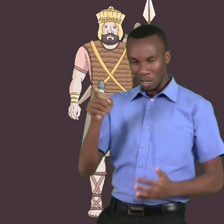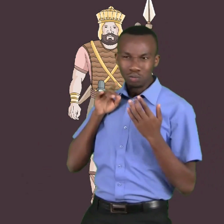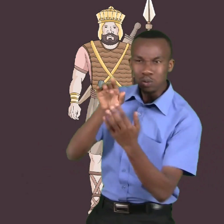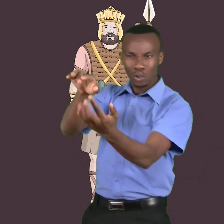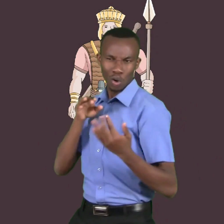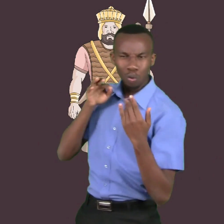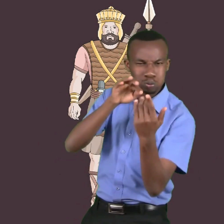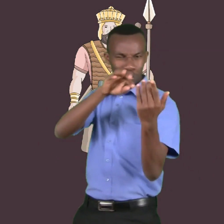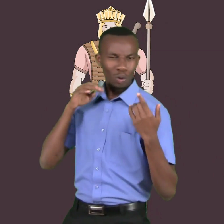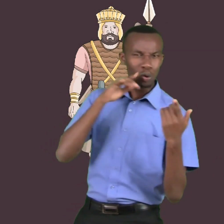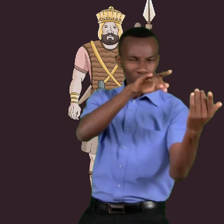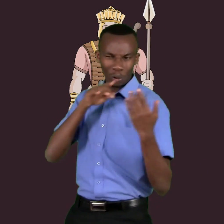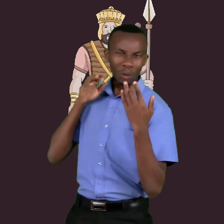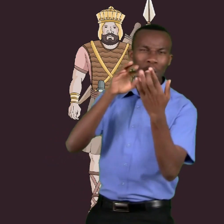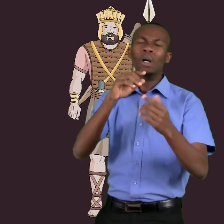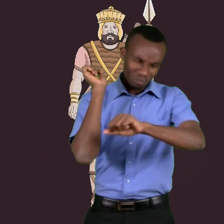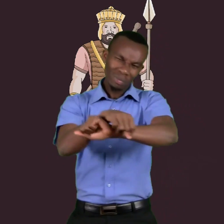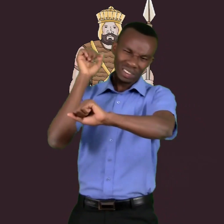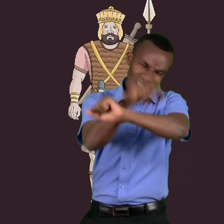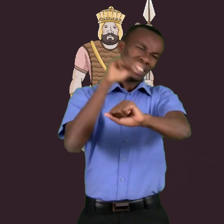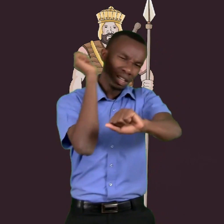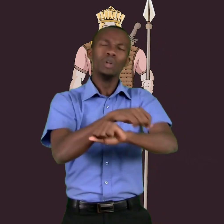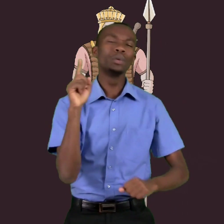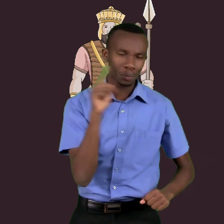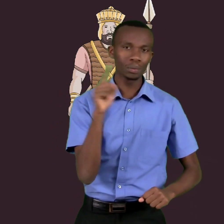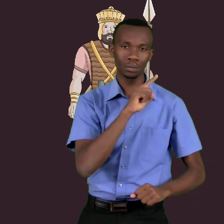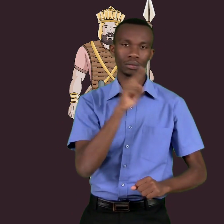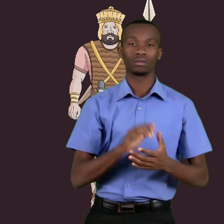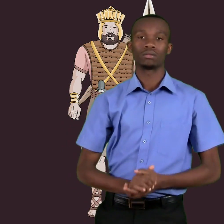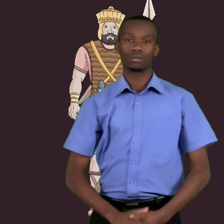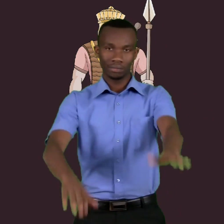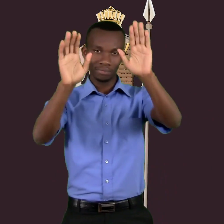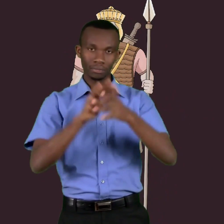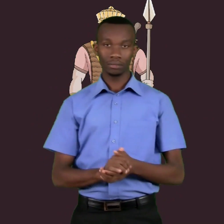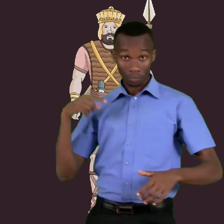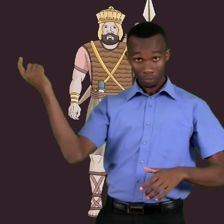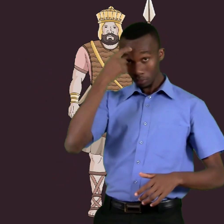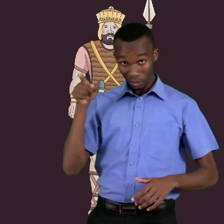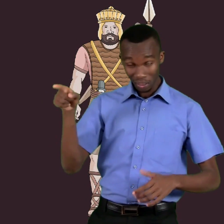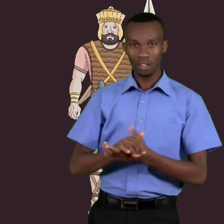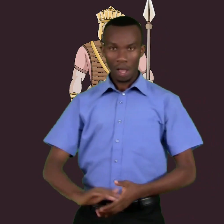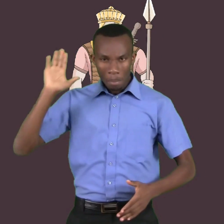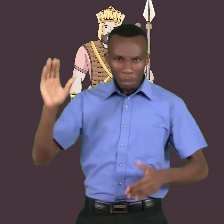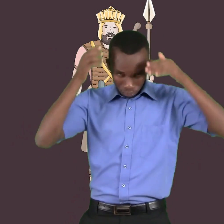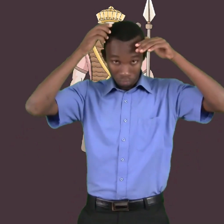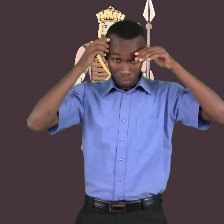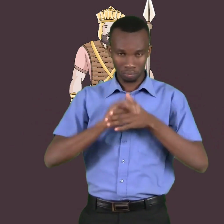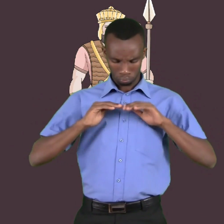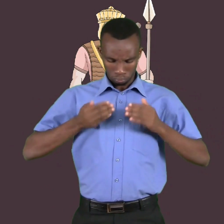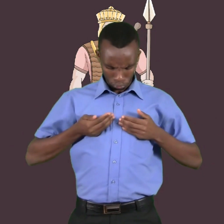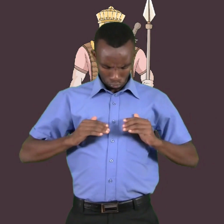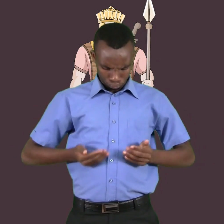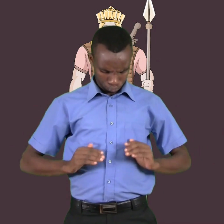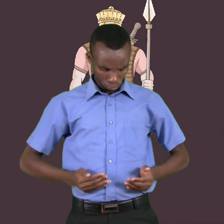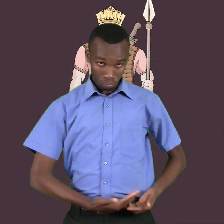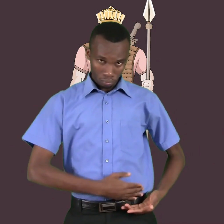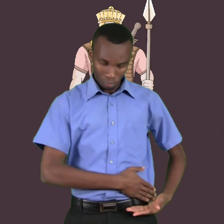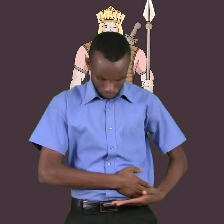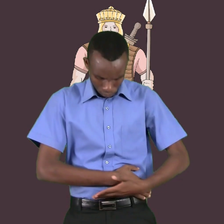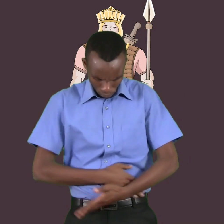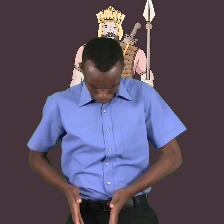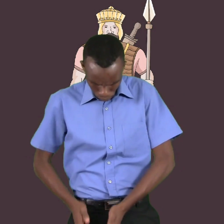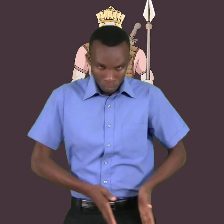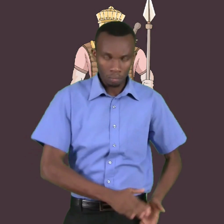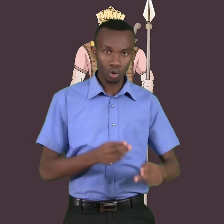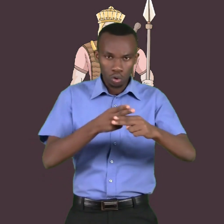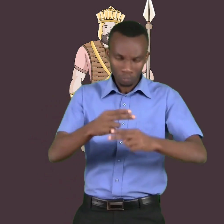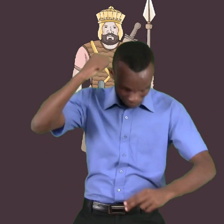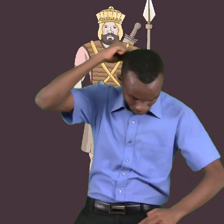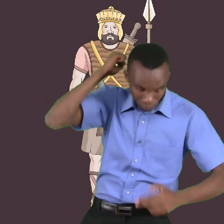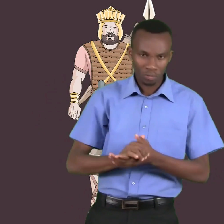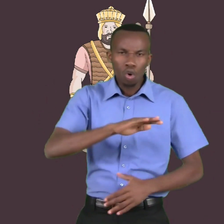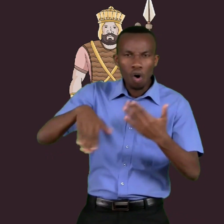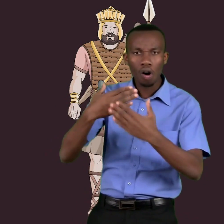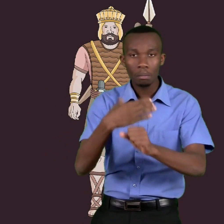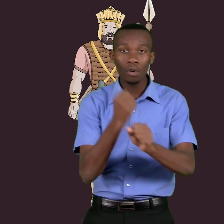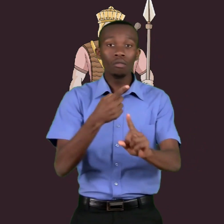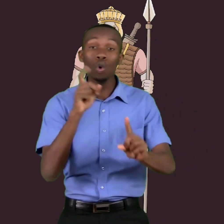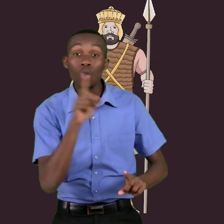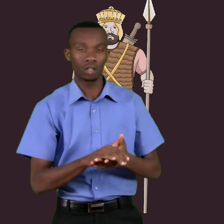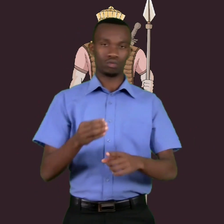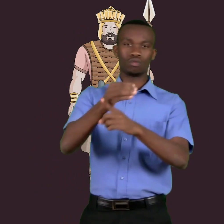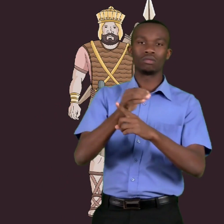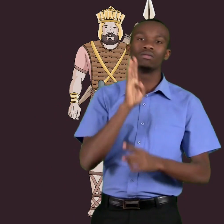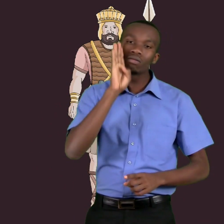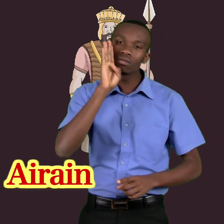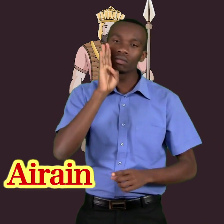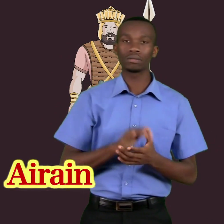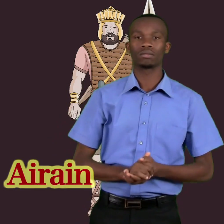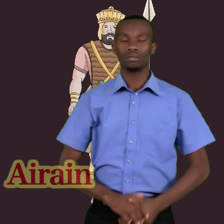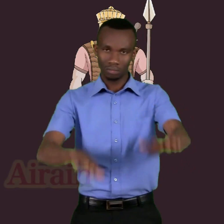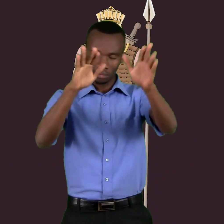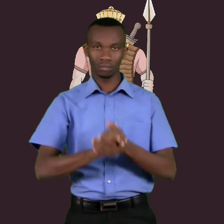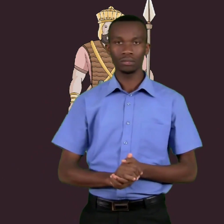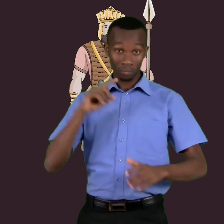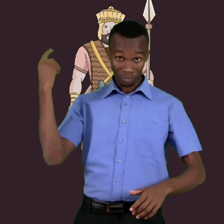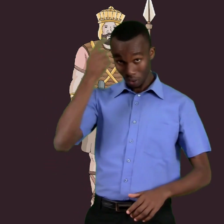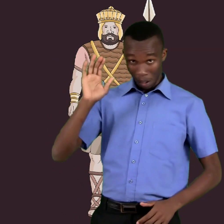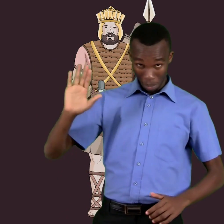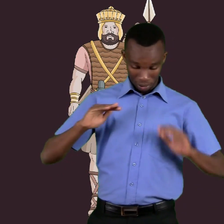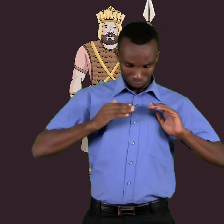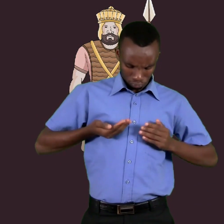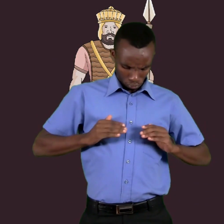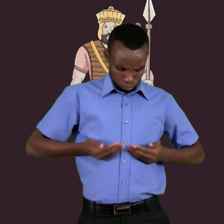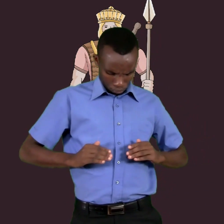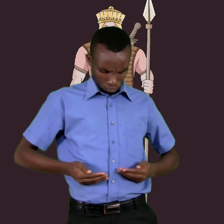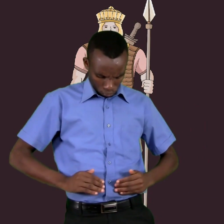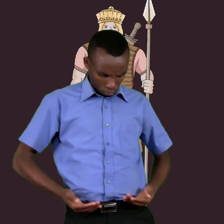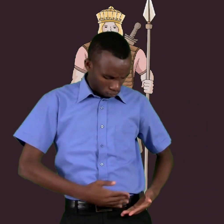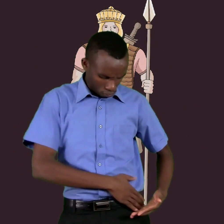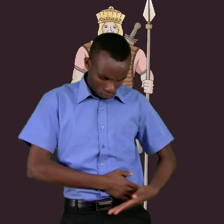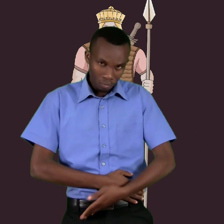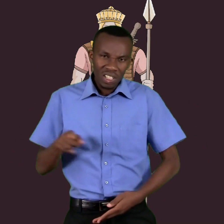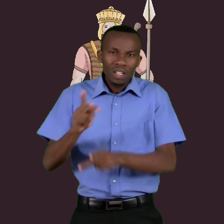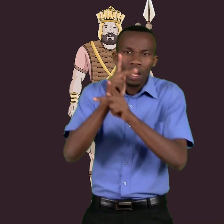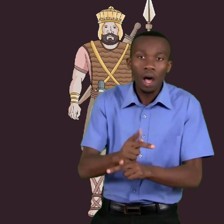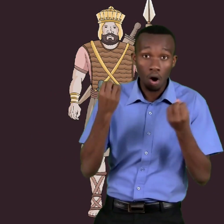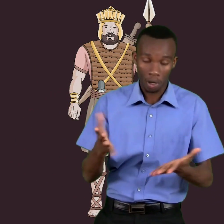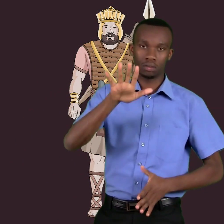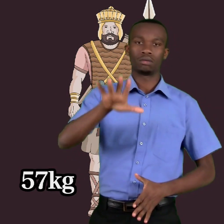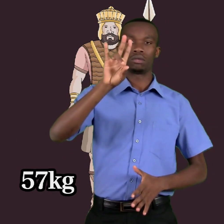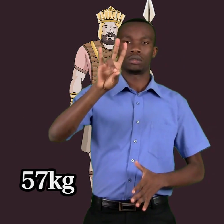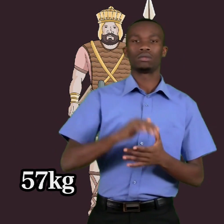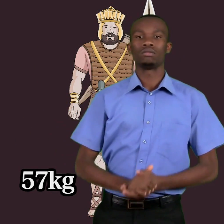He wore a bronze coat of mail weighing five thousand shekels, and he had armor of bronze on his legs and a javelin of bronze slung between his shoulders.